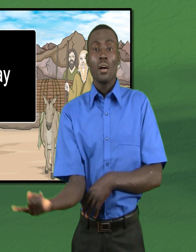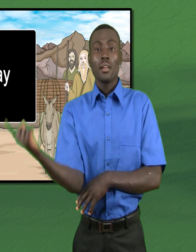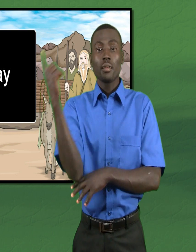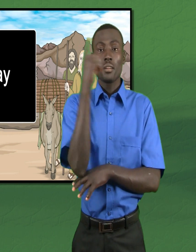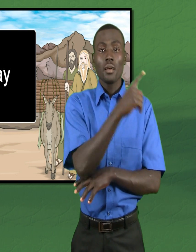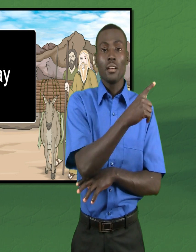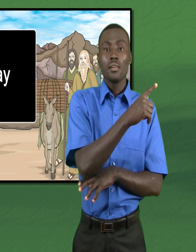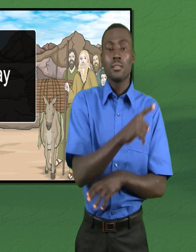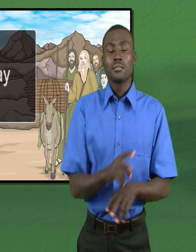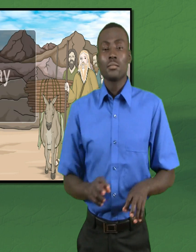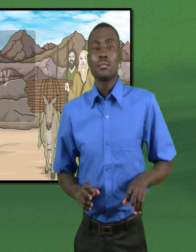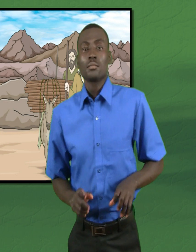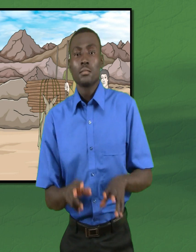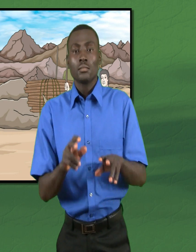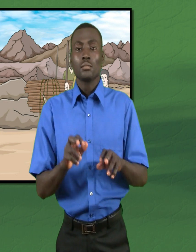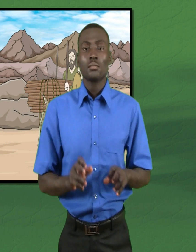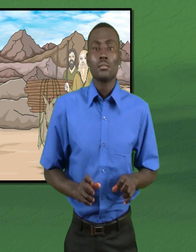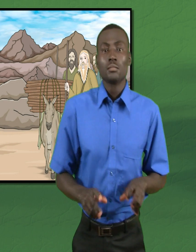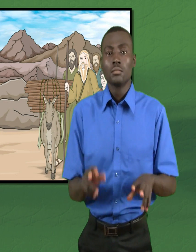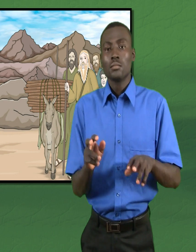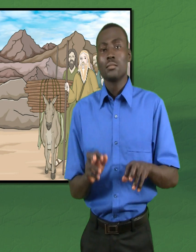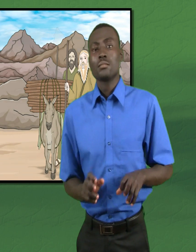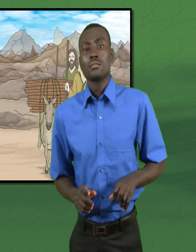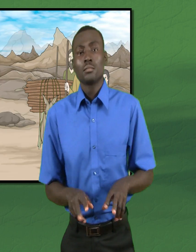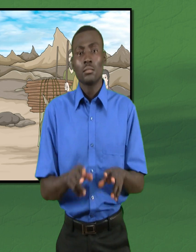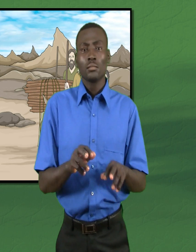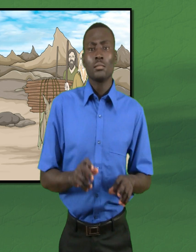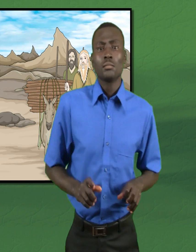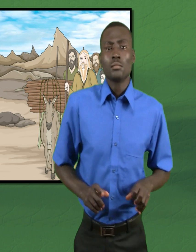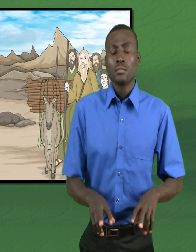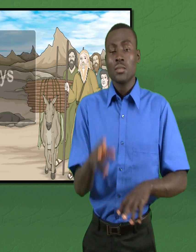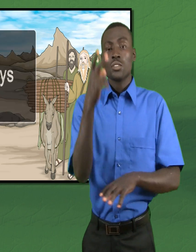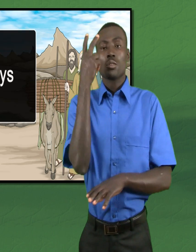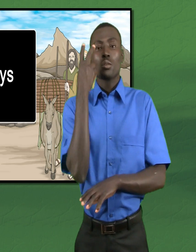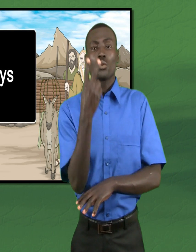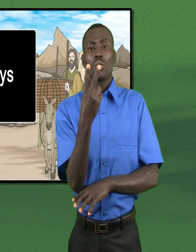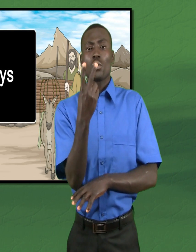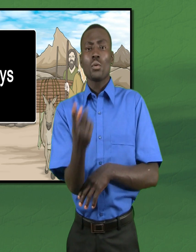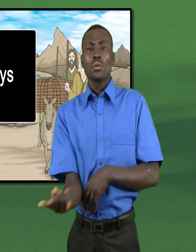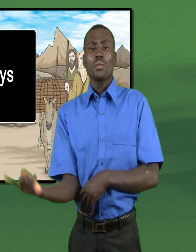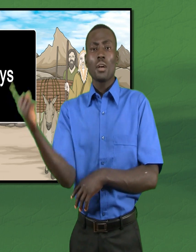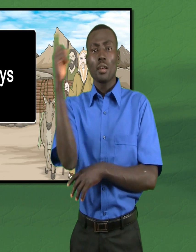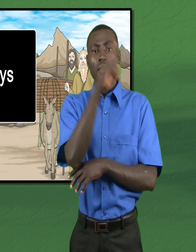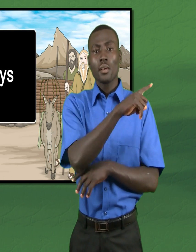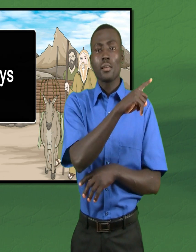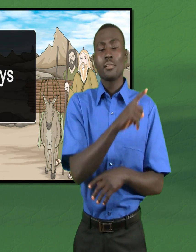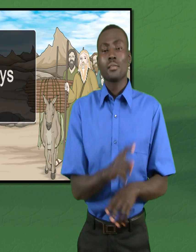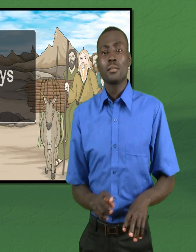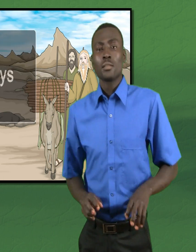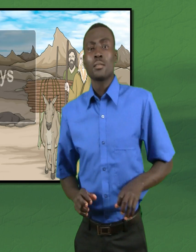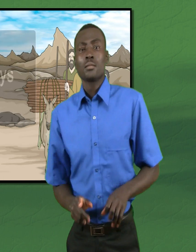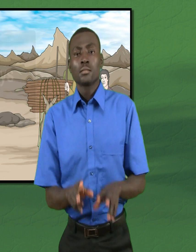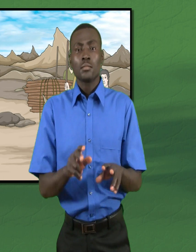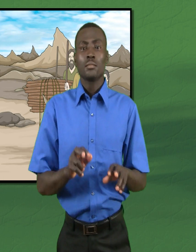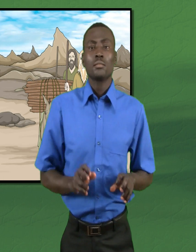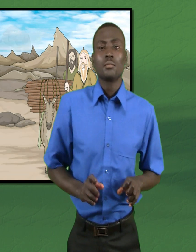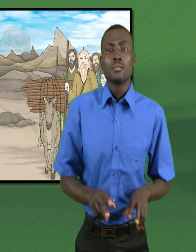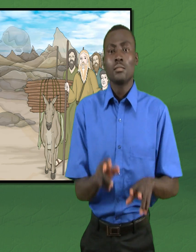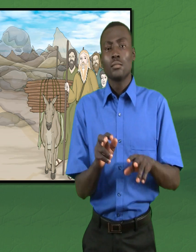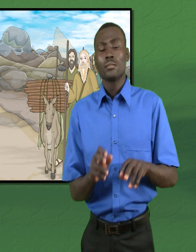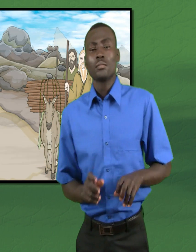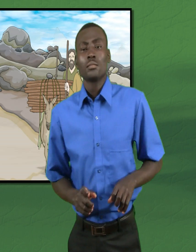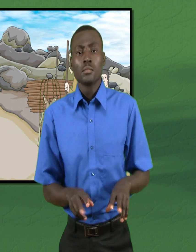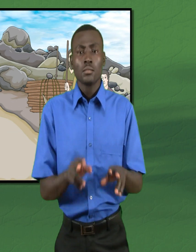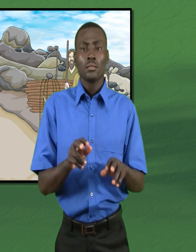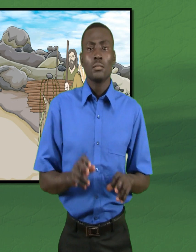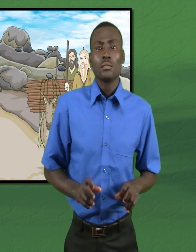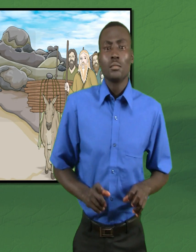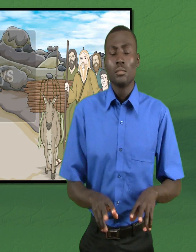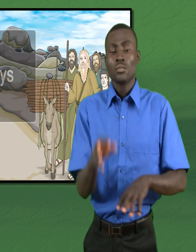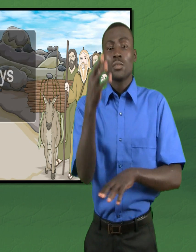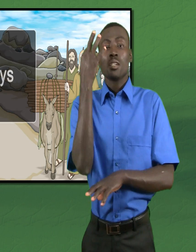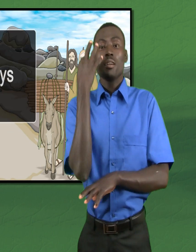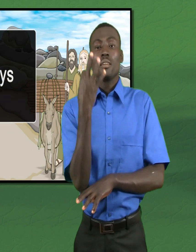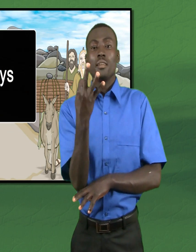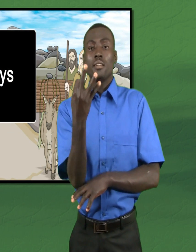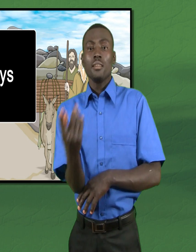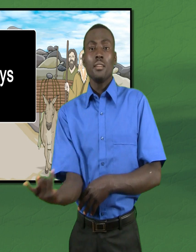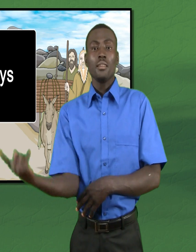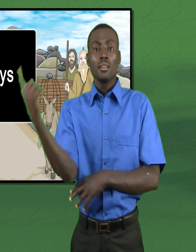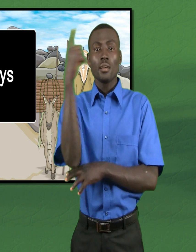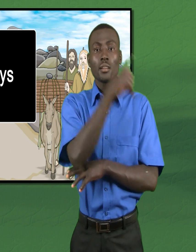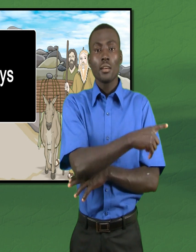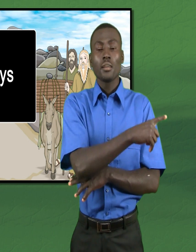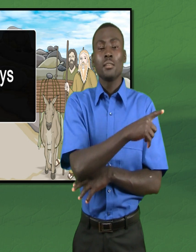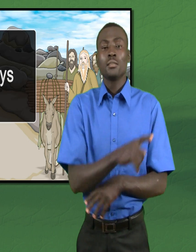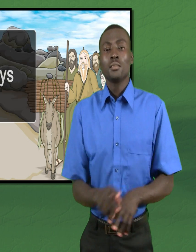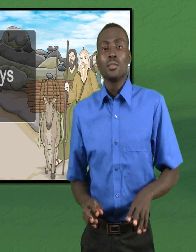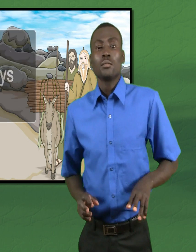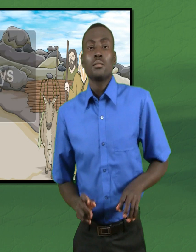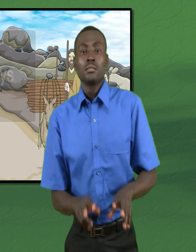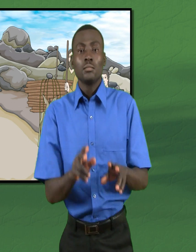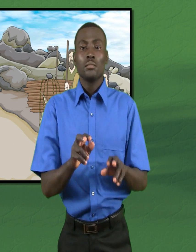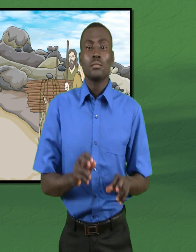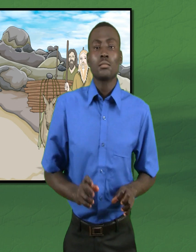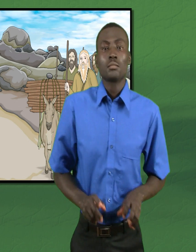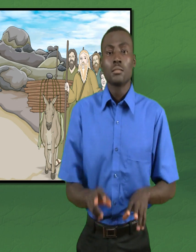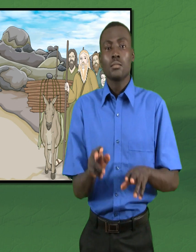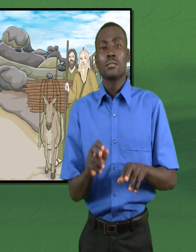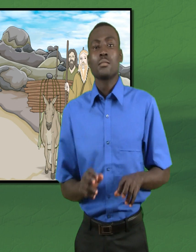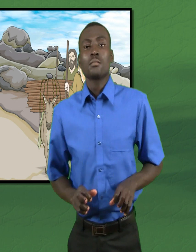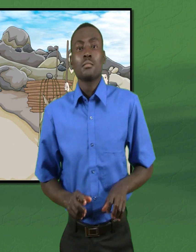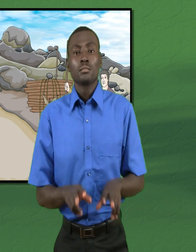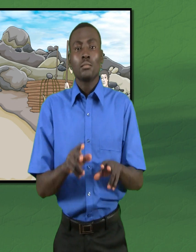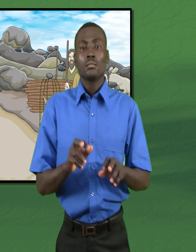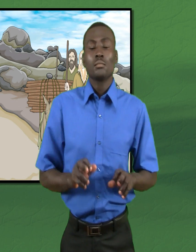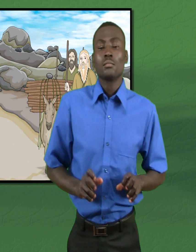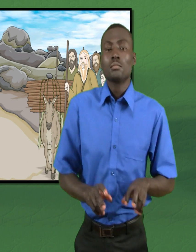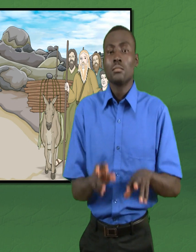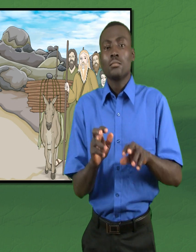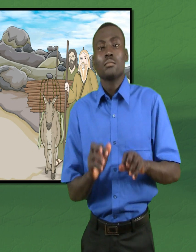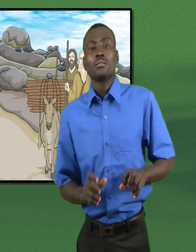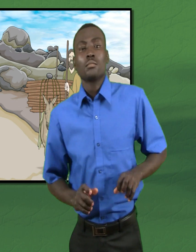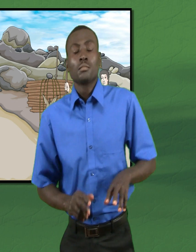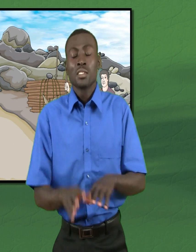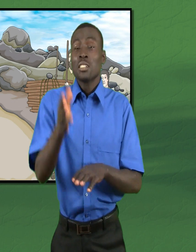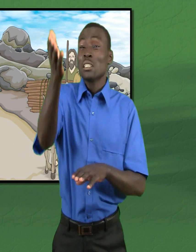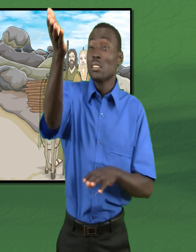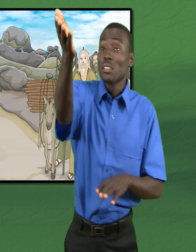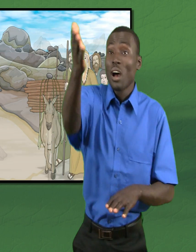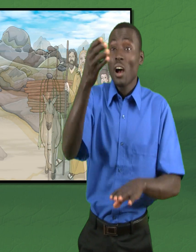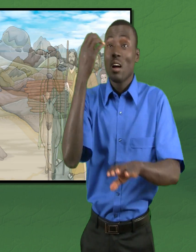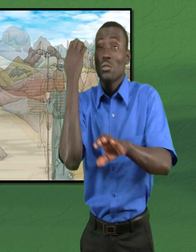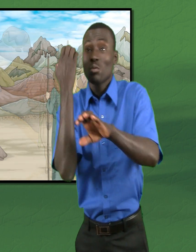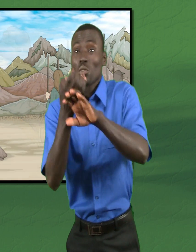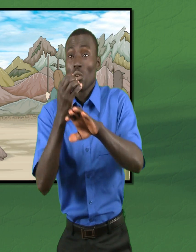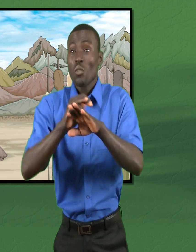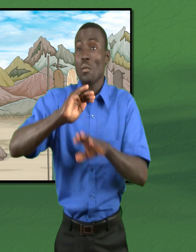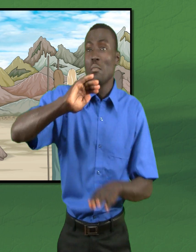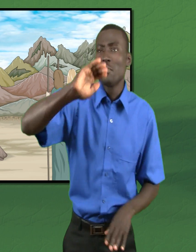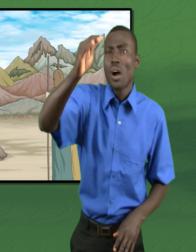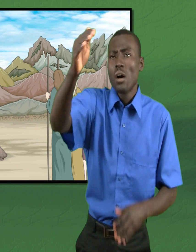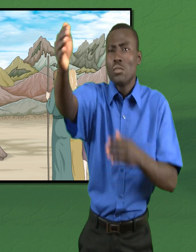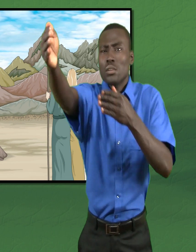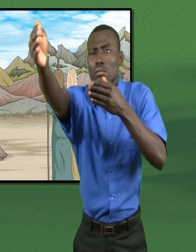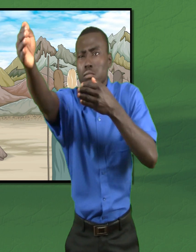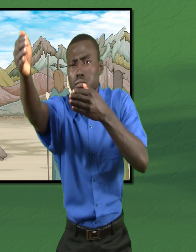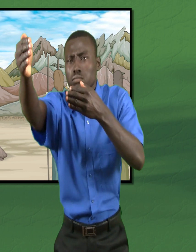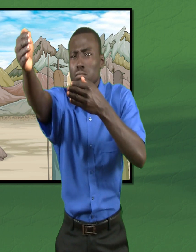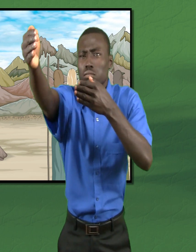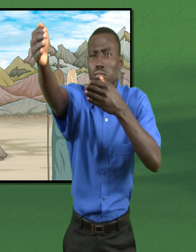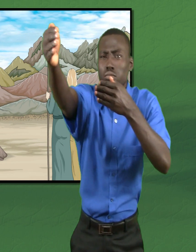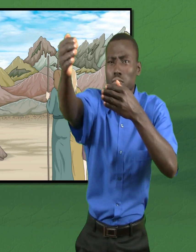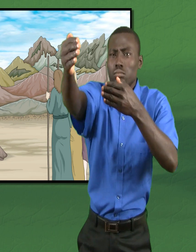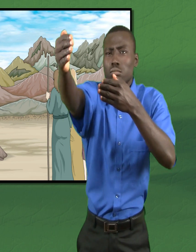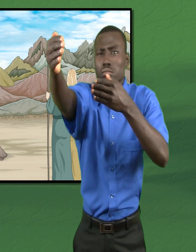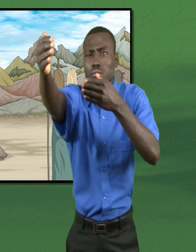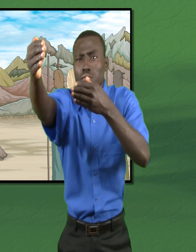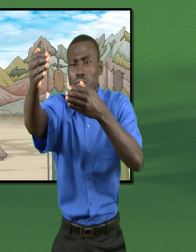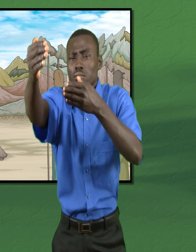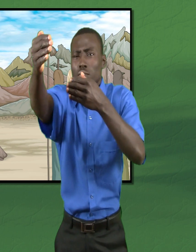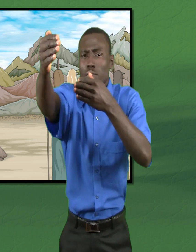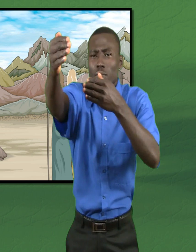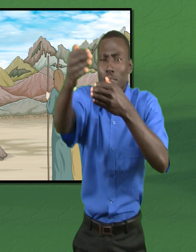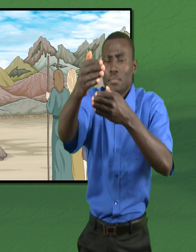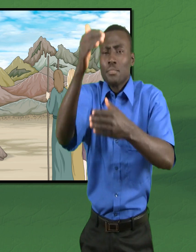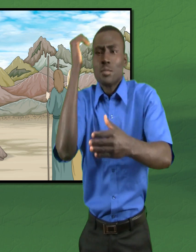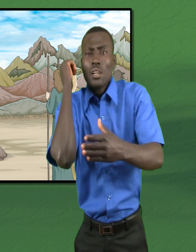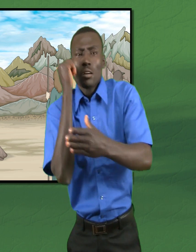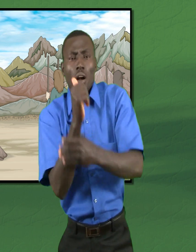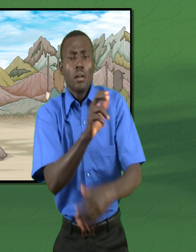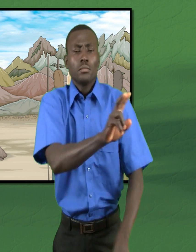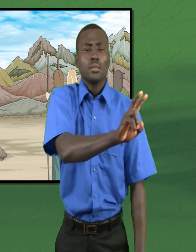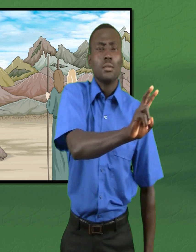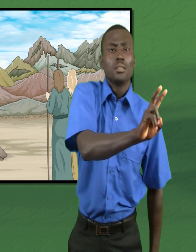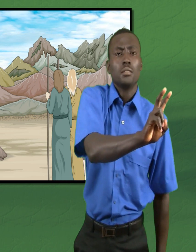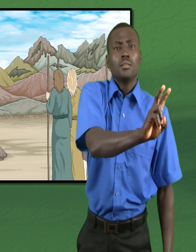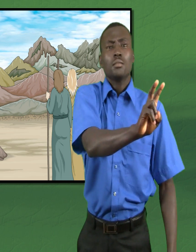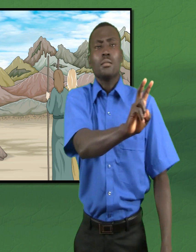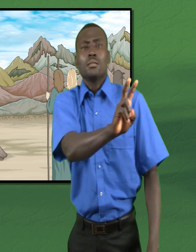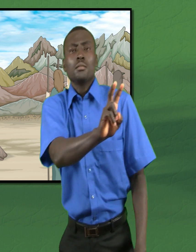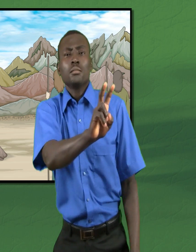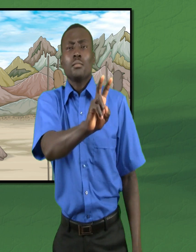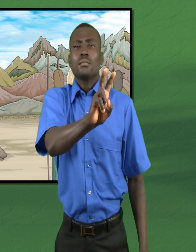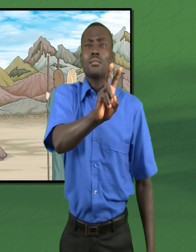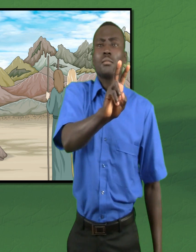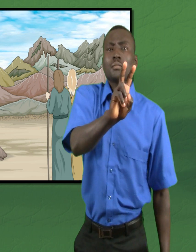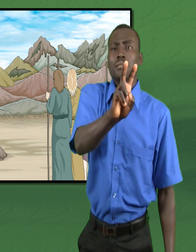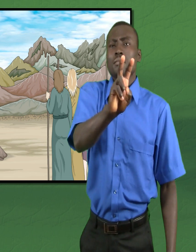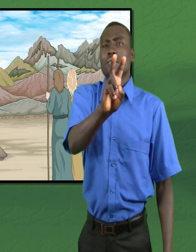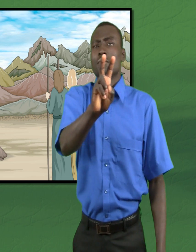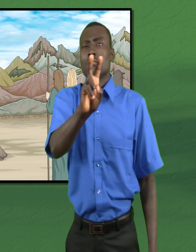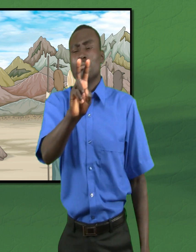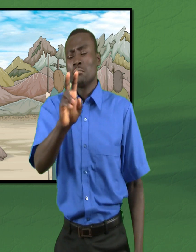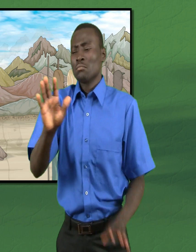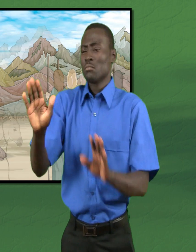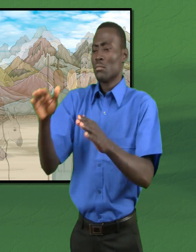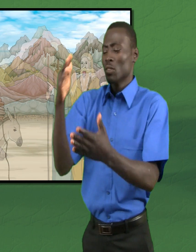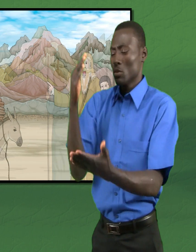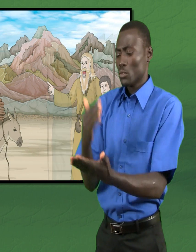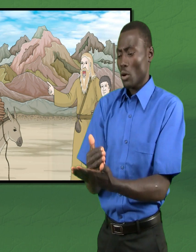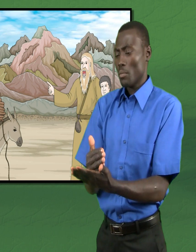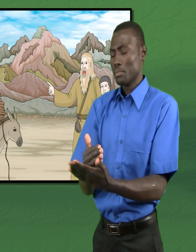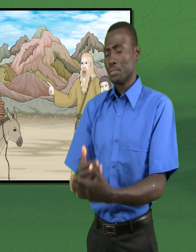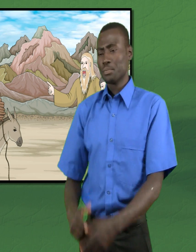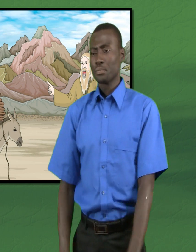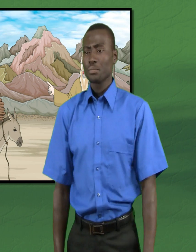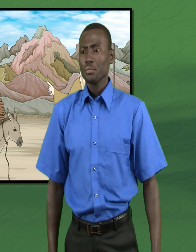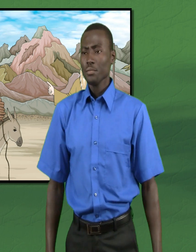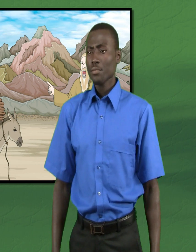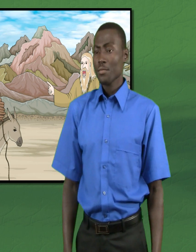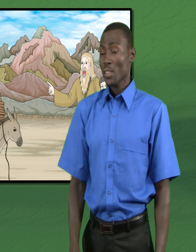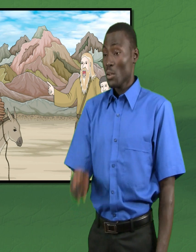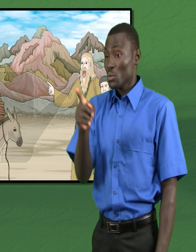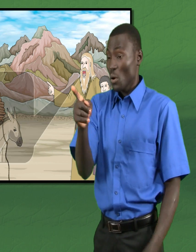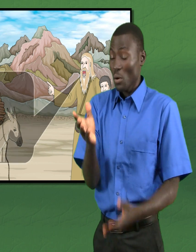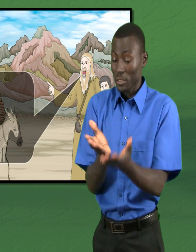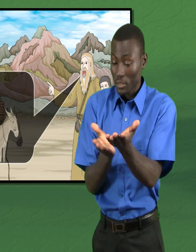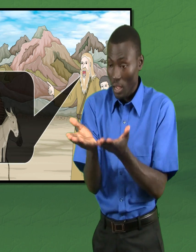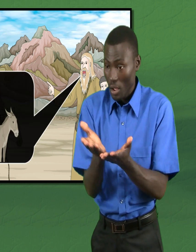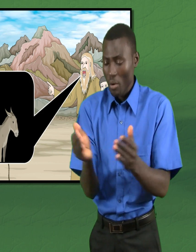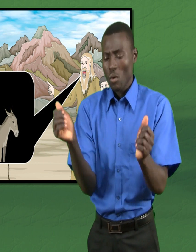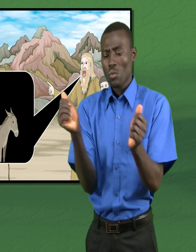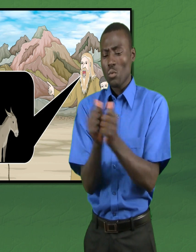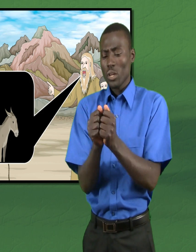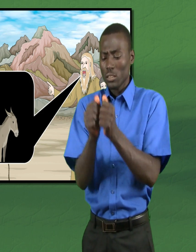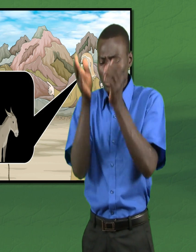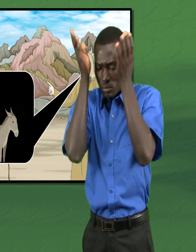On the third day Abraham looked up and saw the place in the distance.